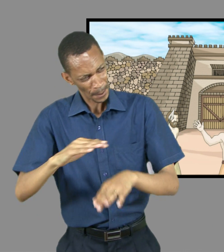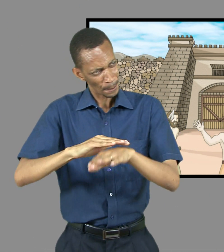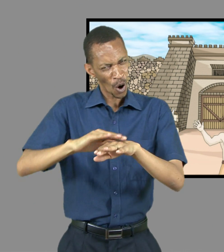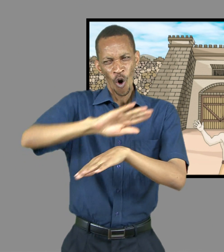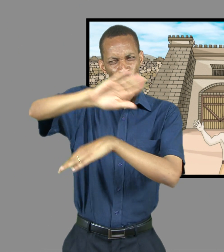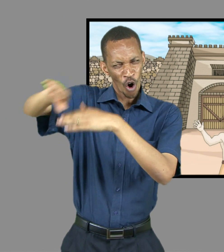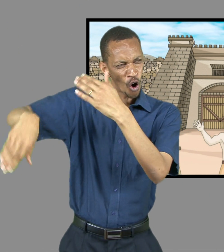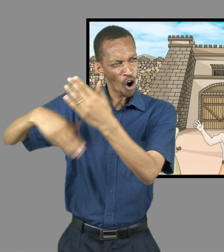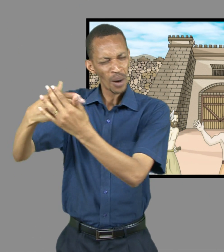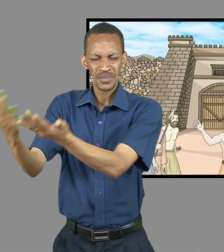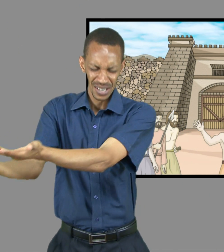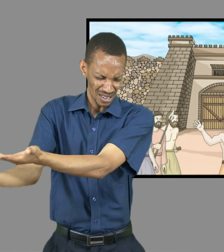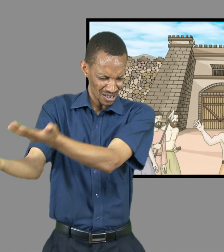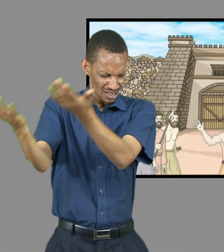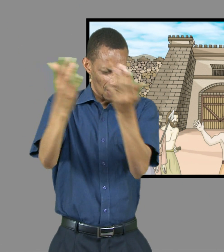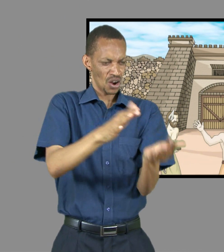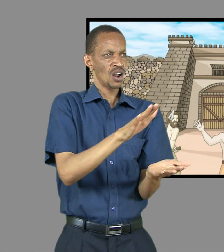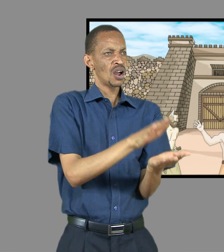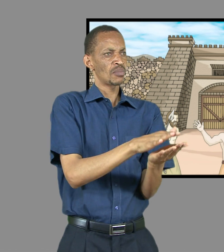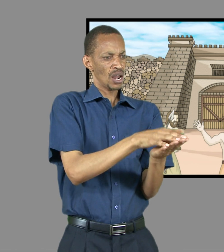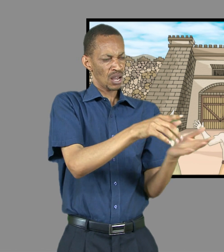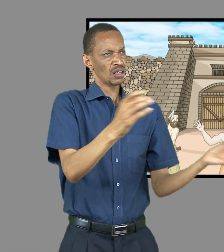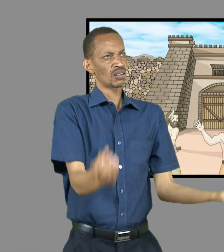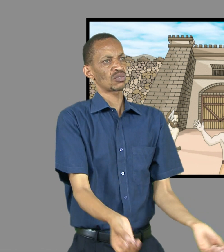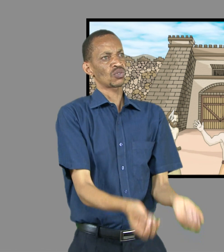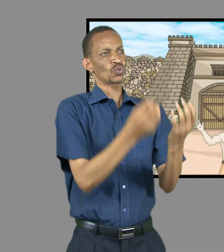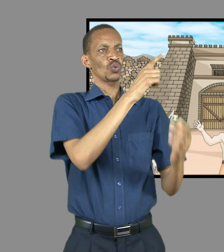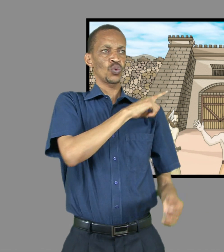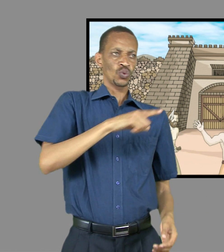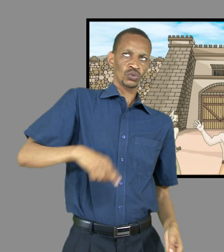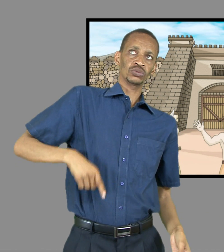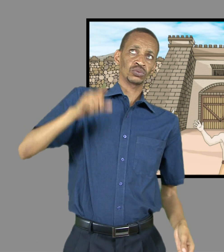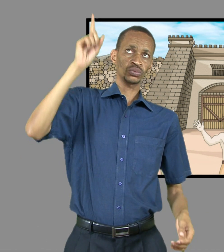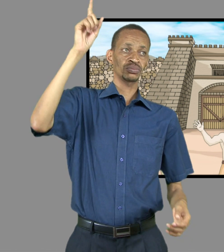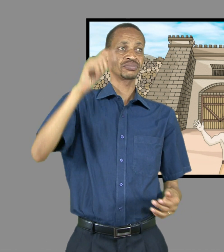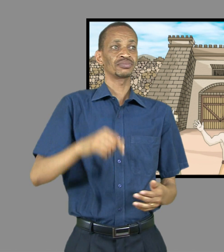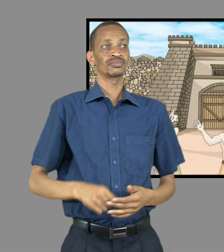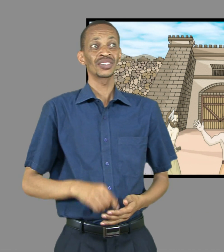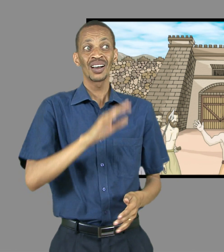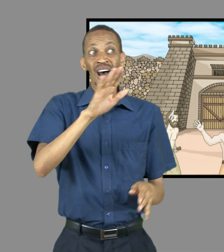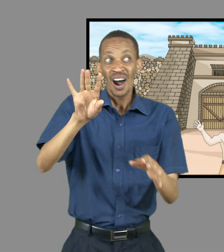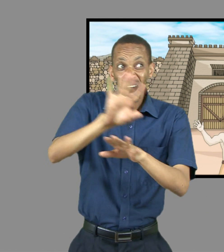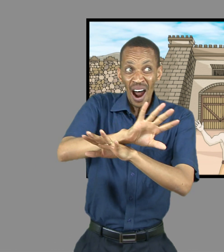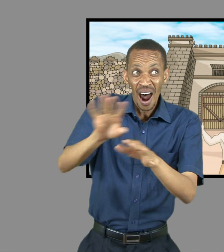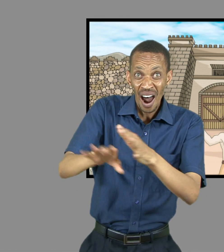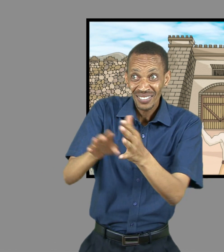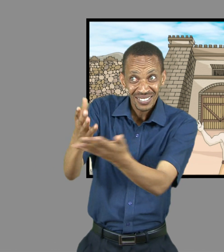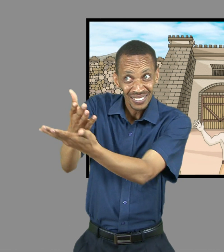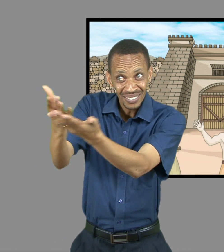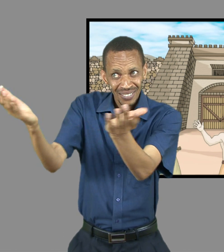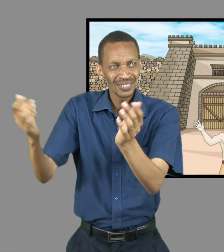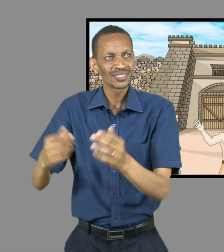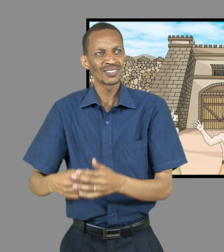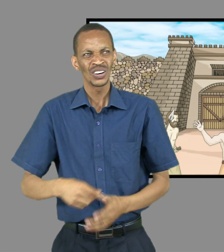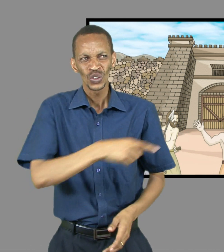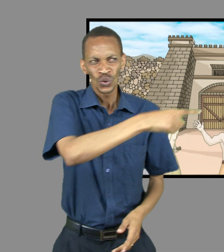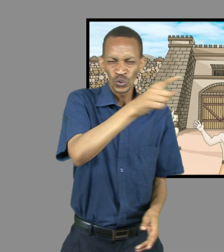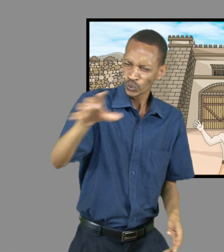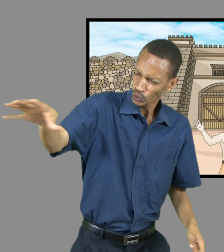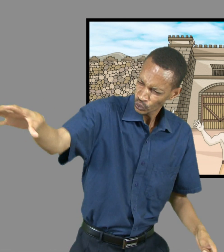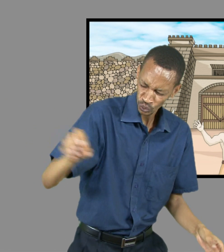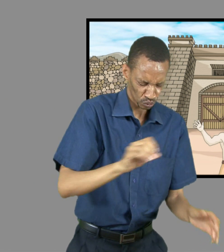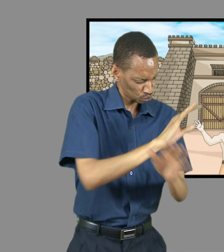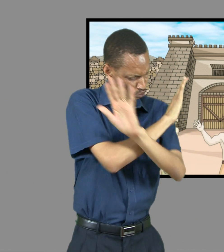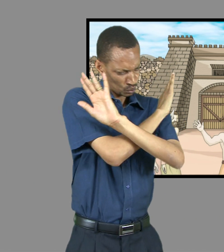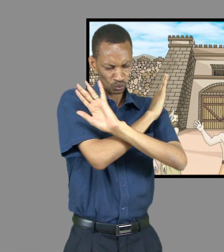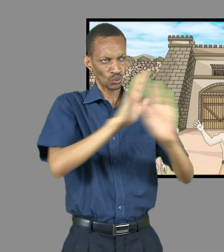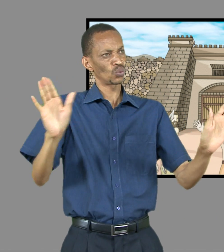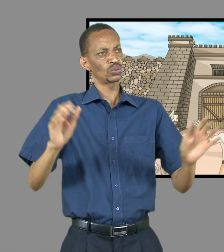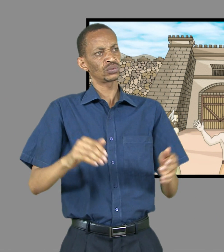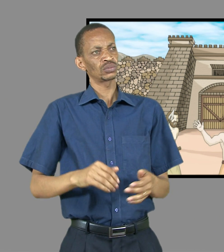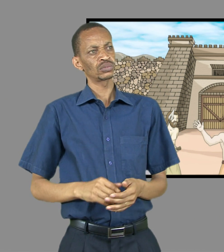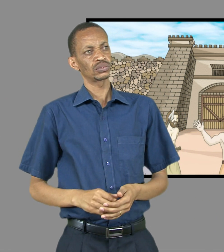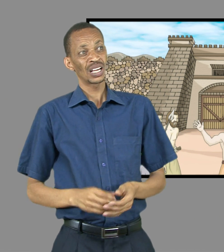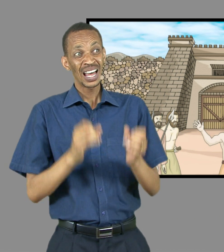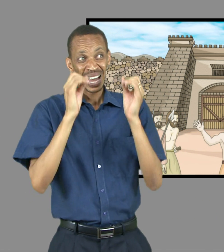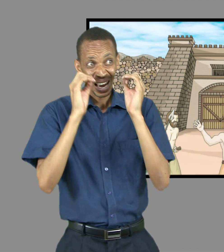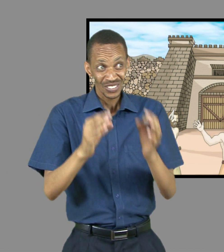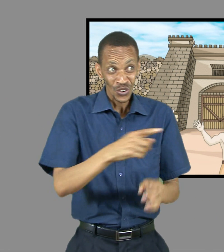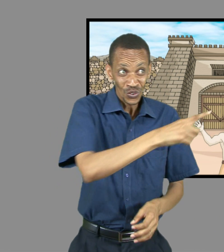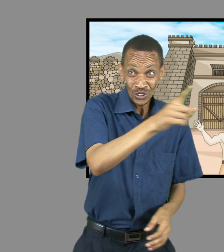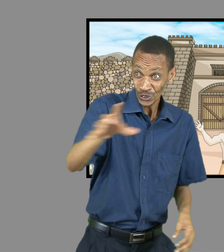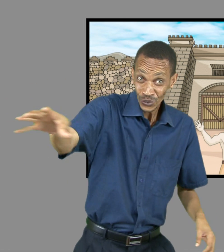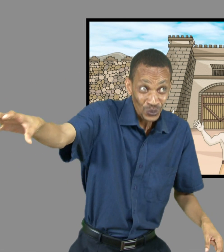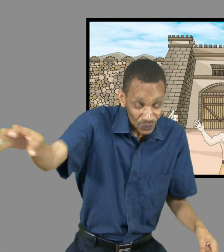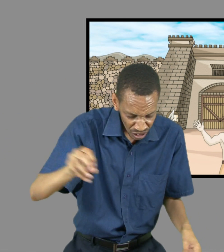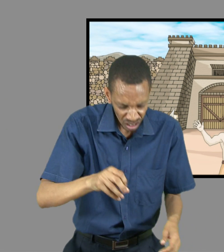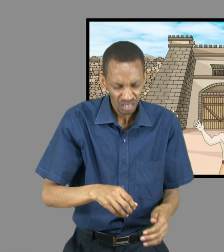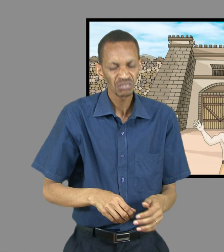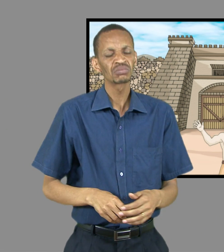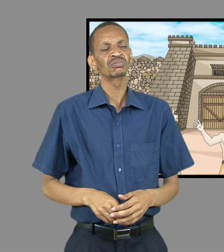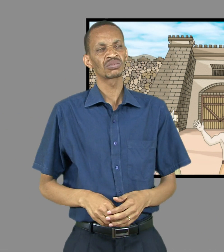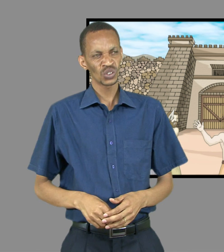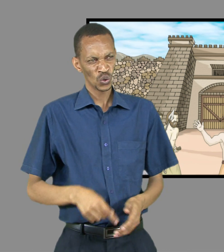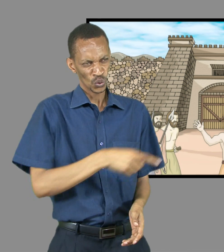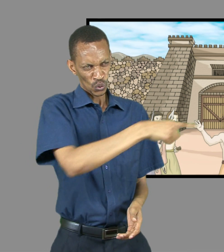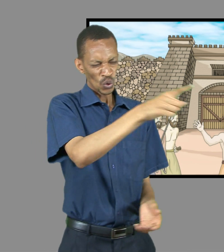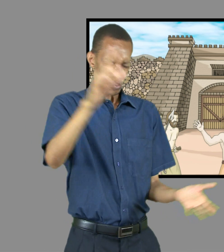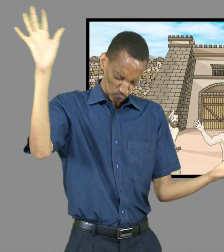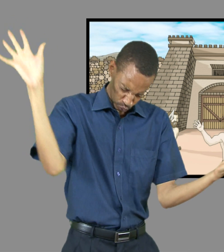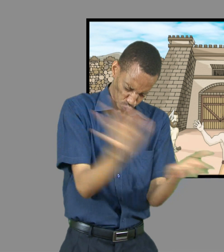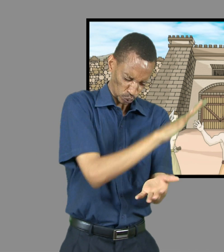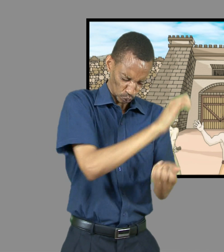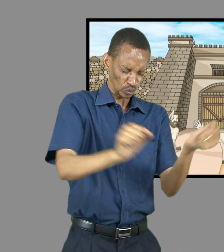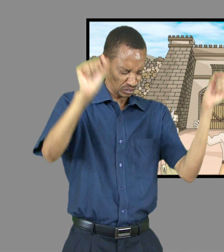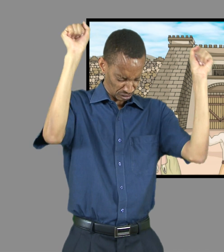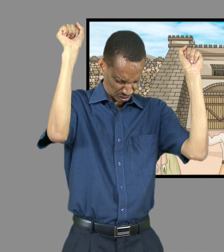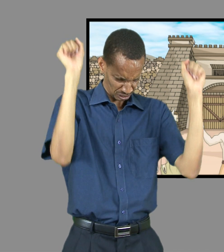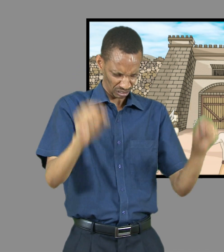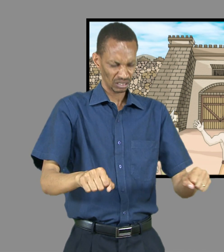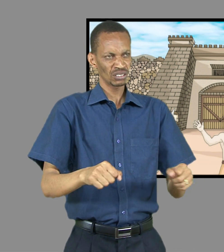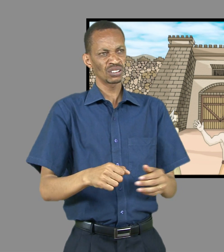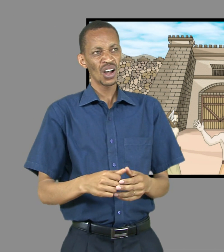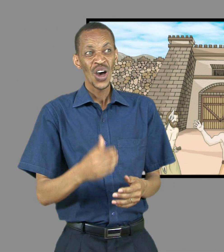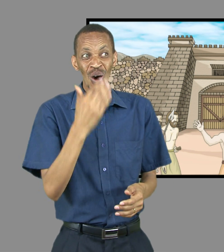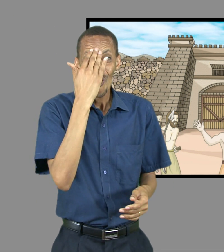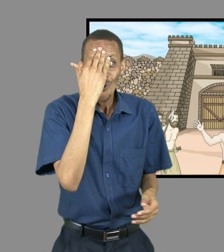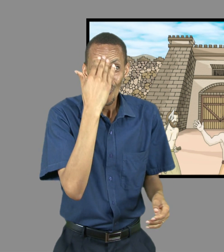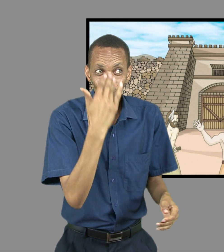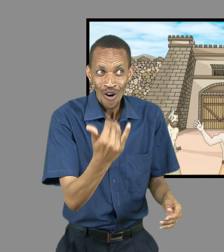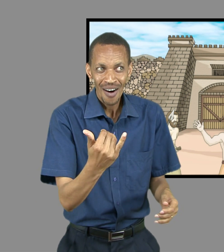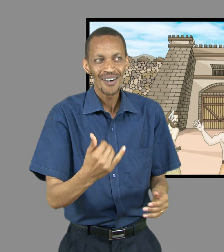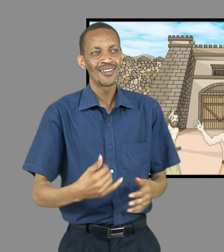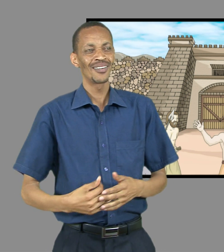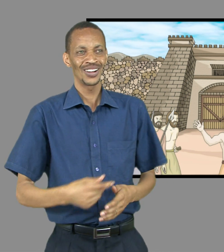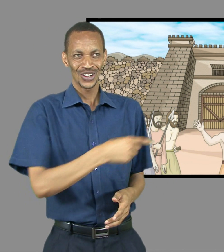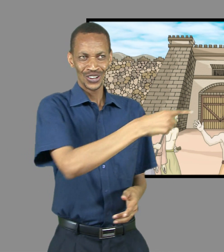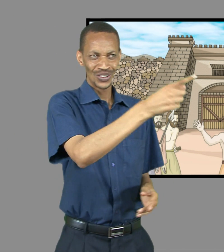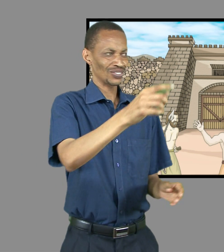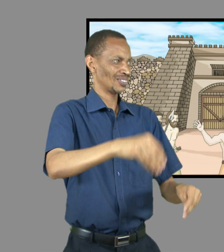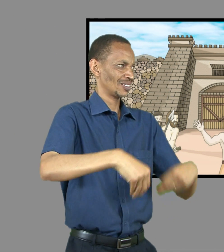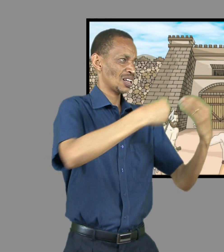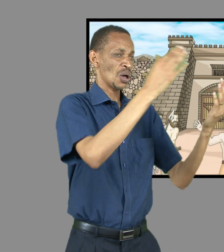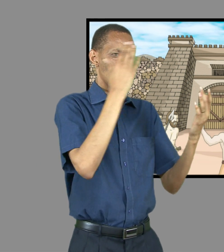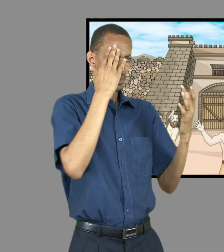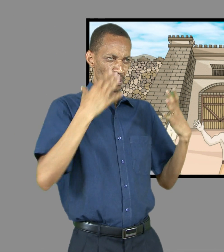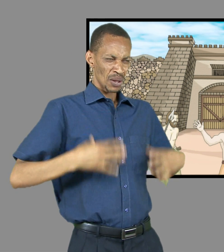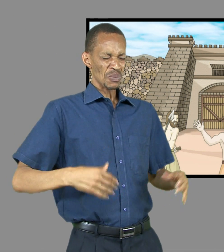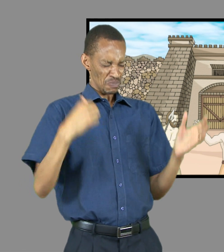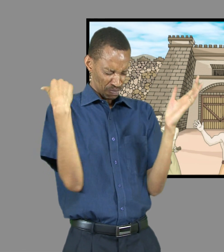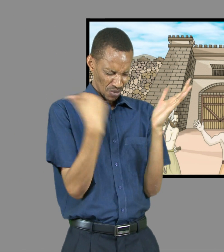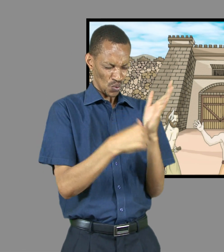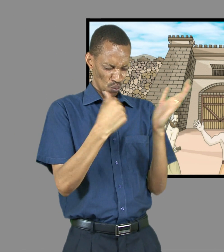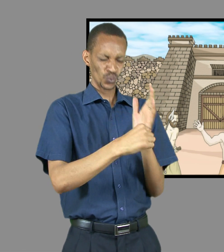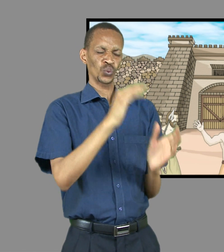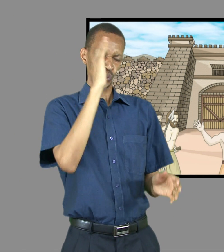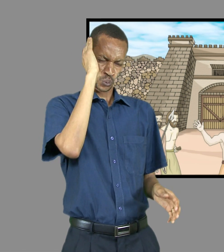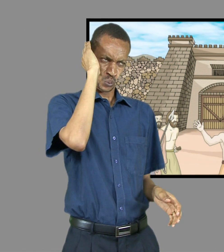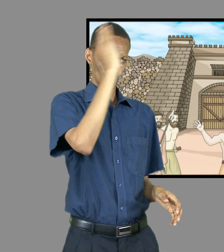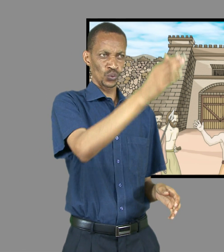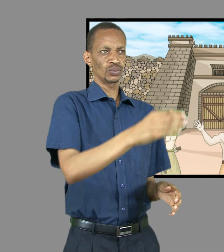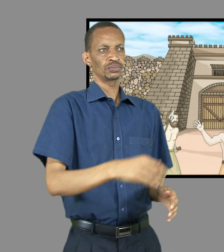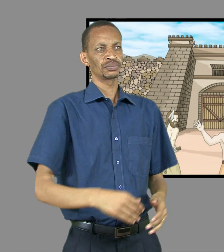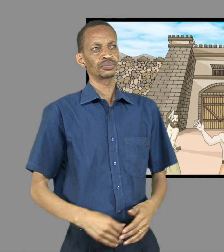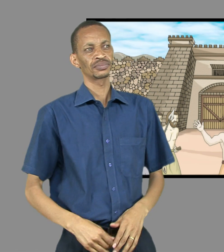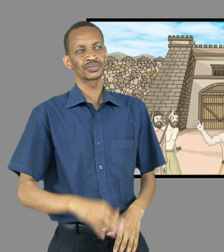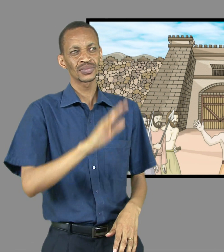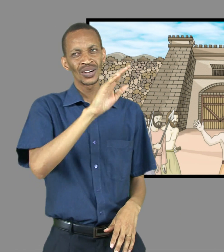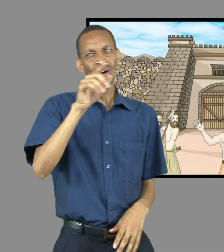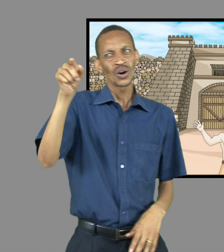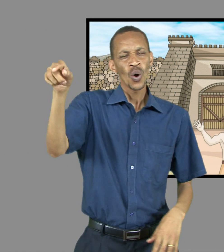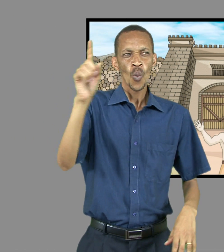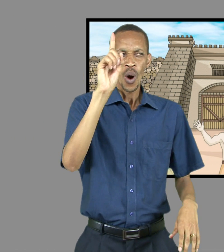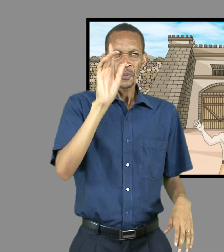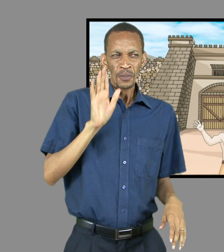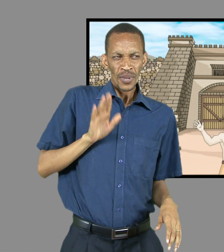But keep away from the things devoted to destruction, lest you yourself be set apart for destruction.